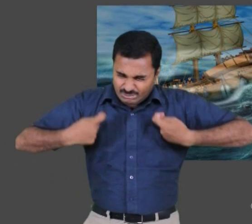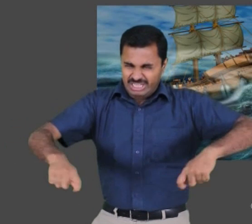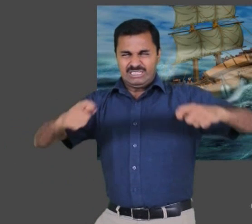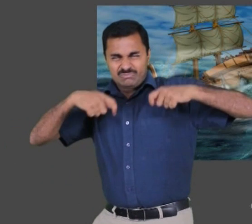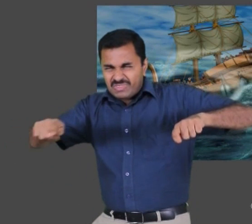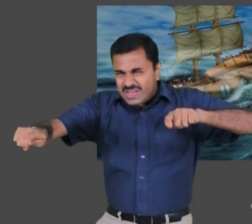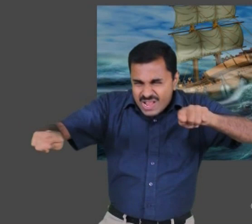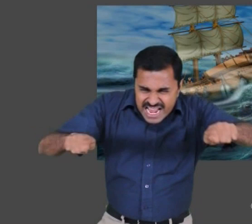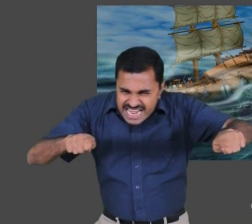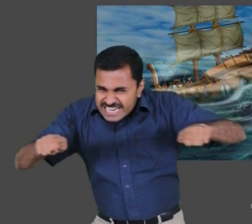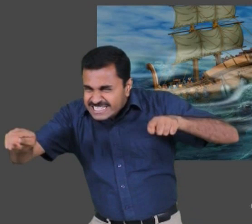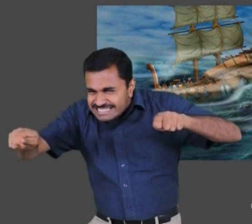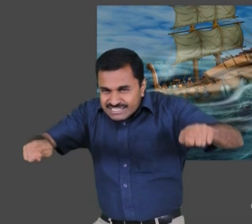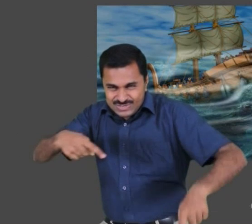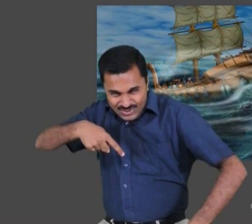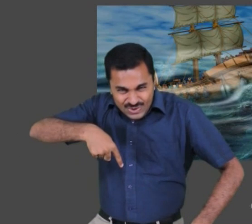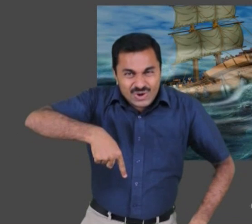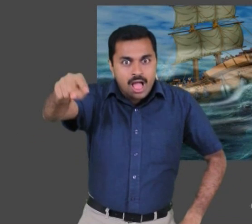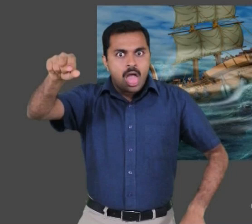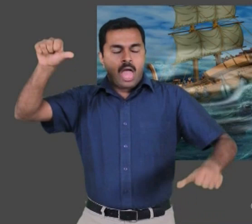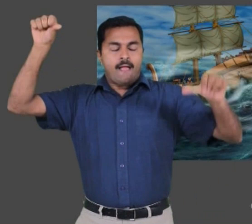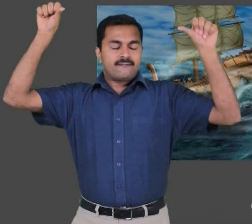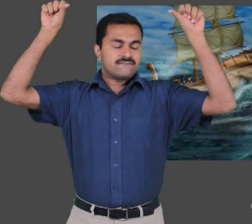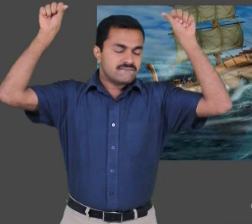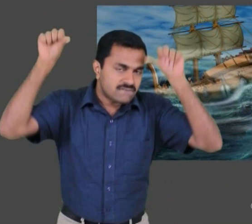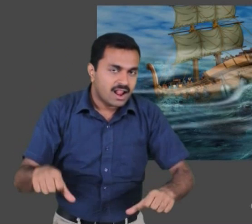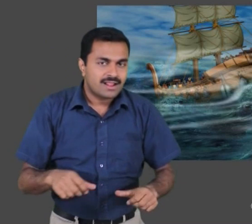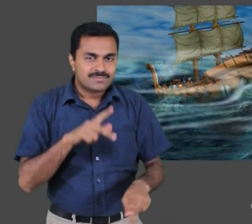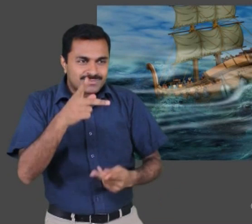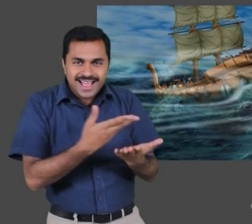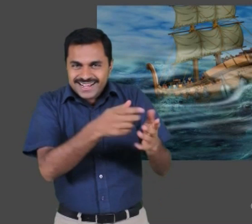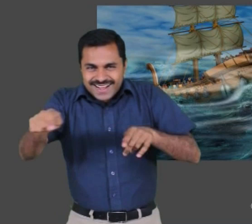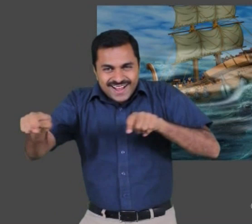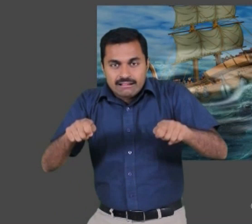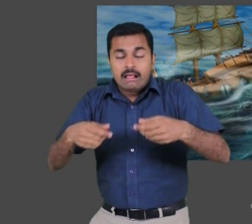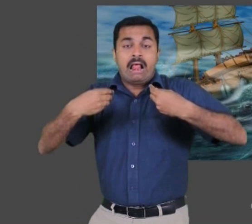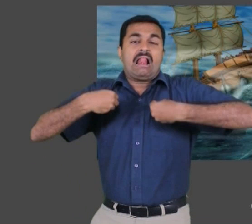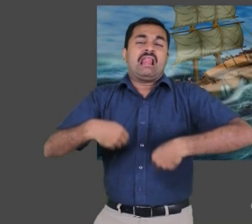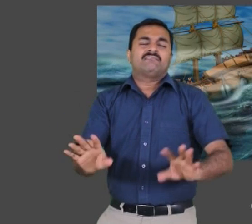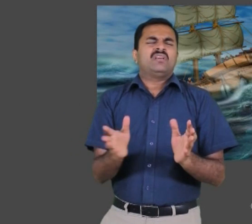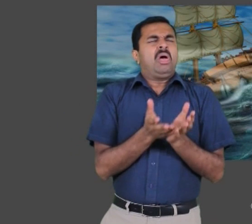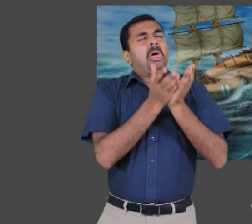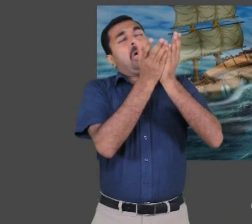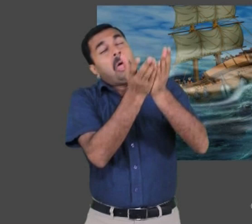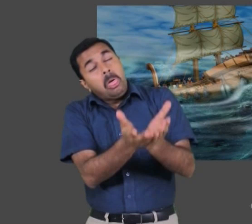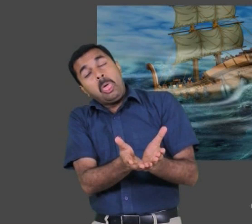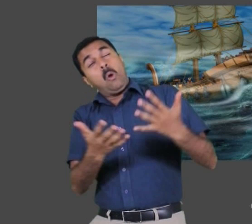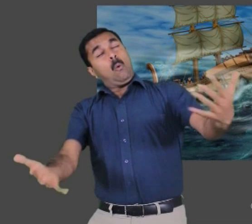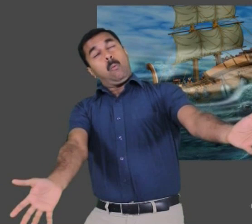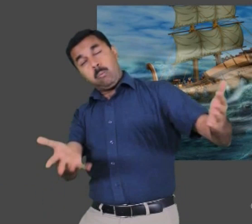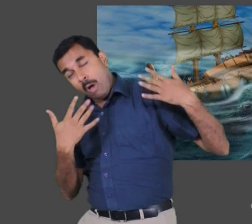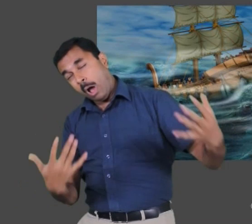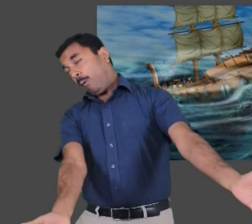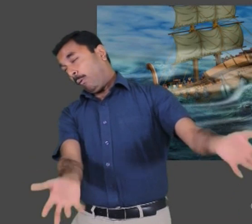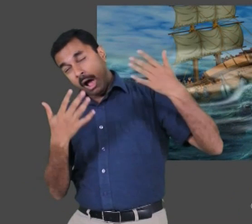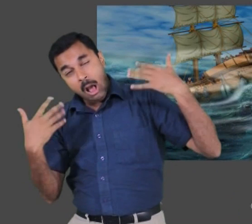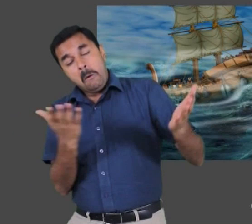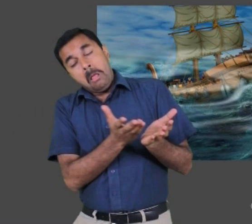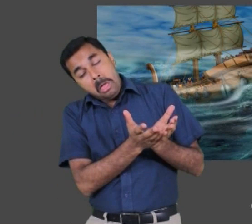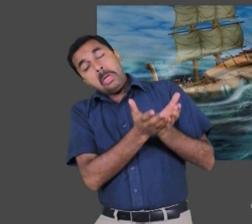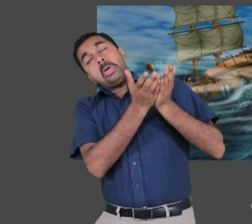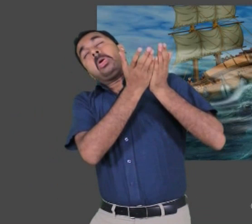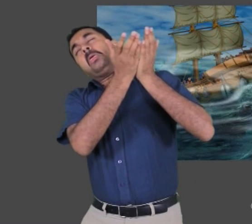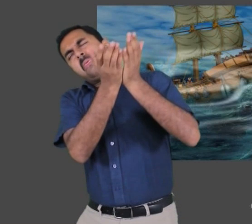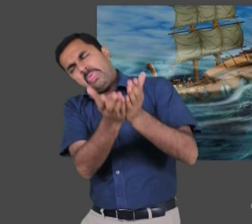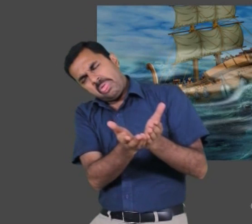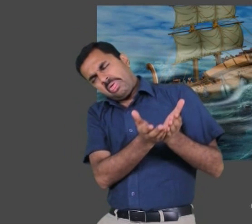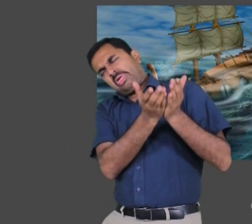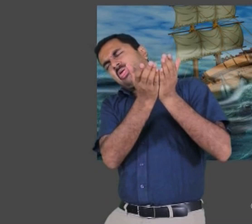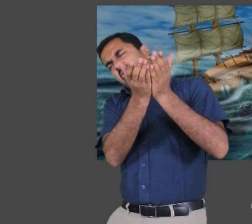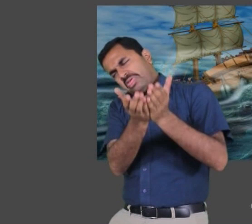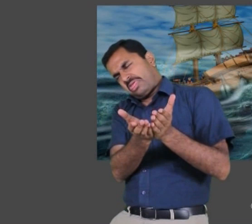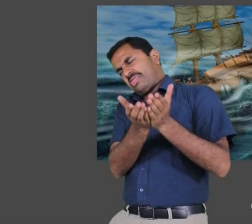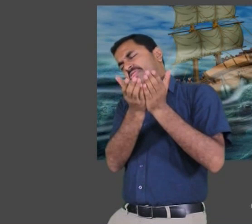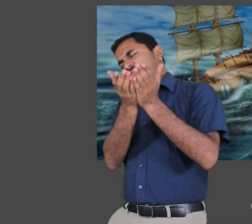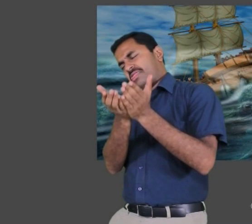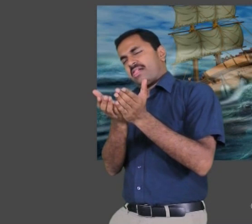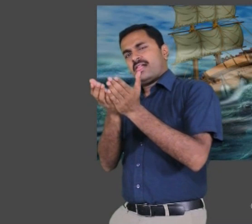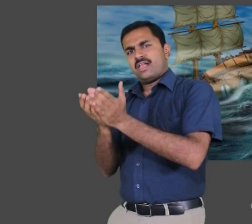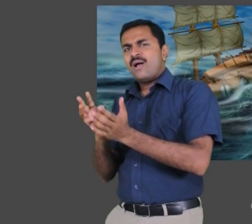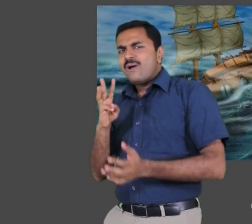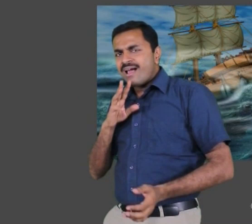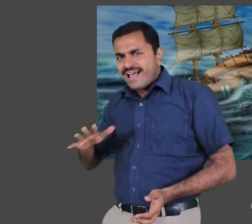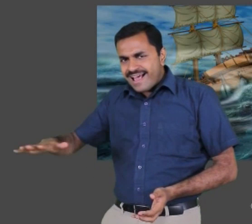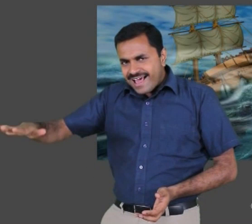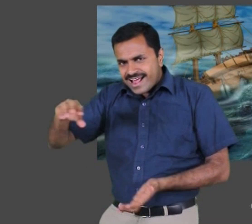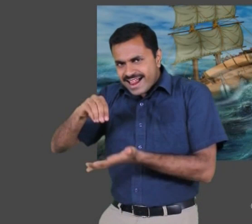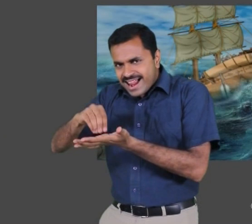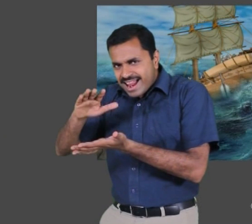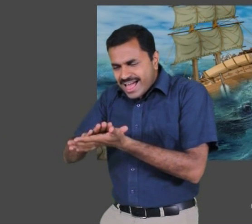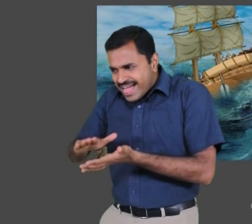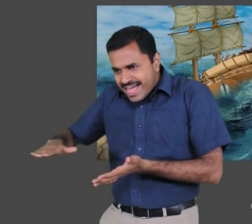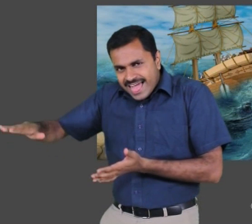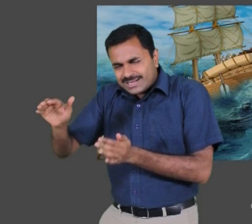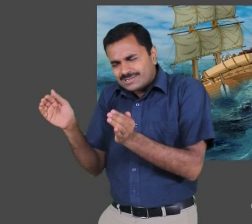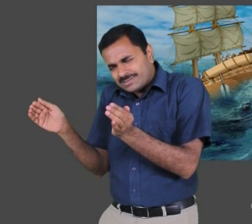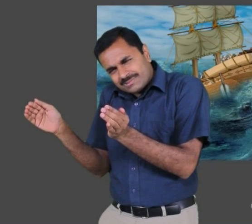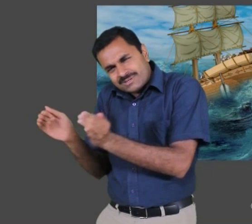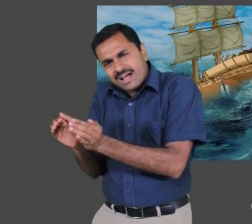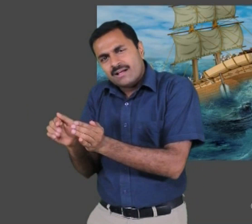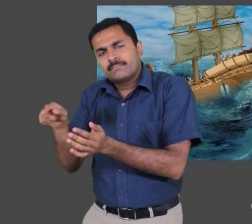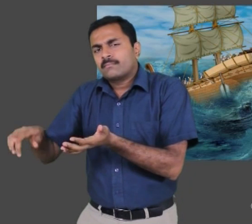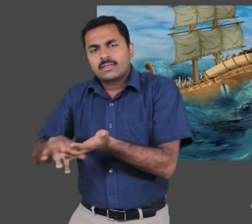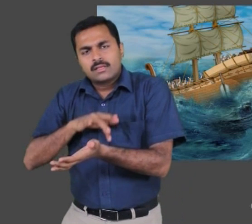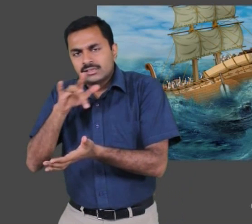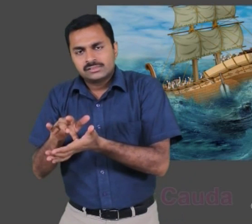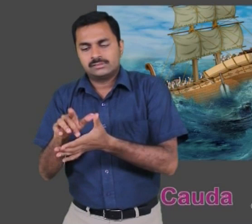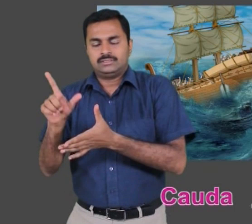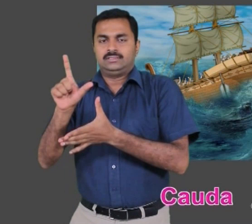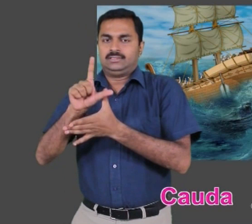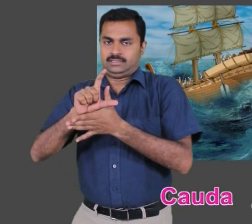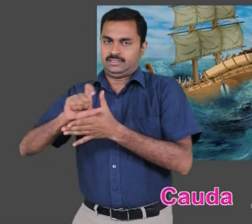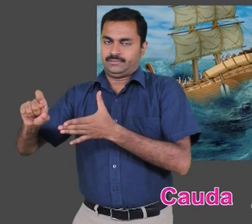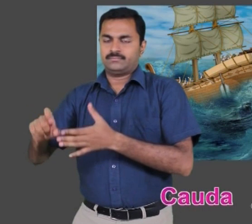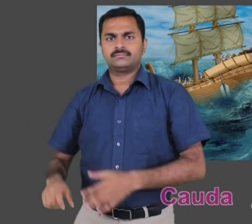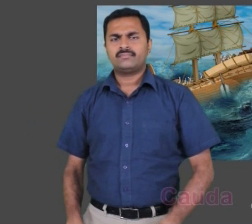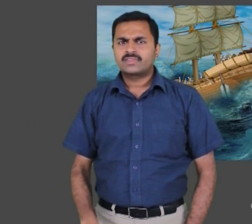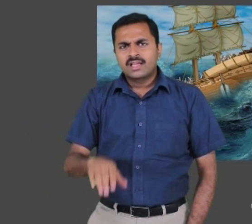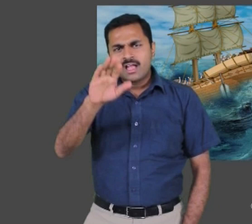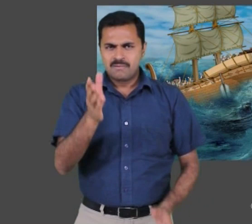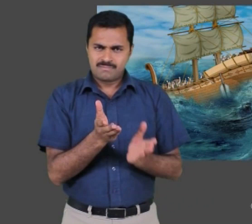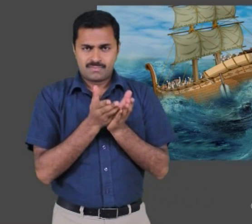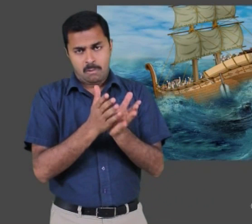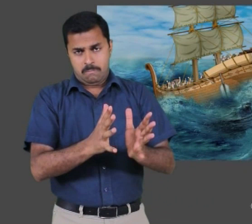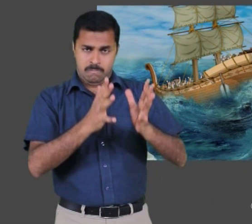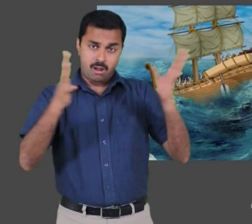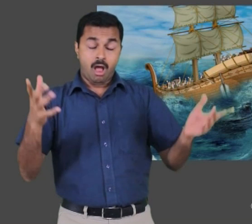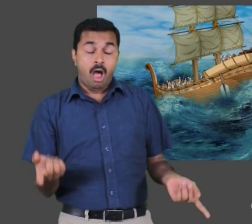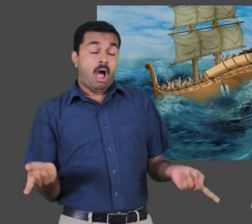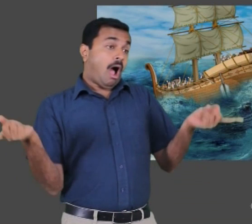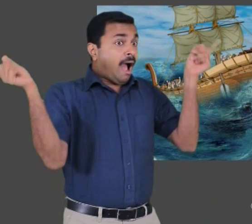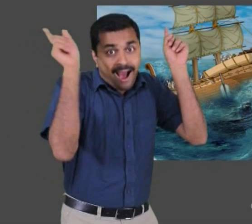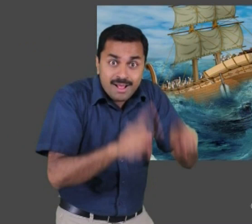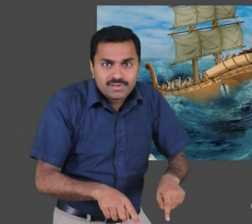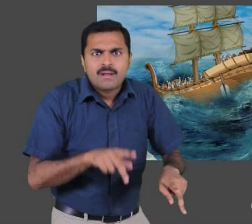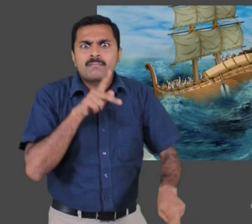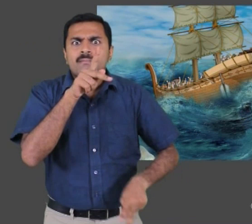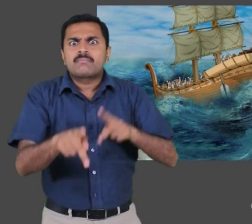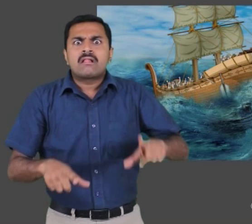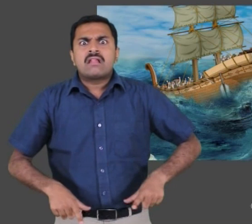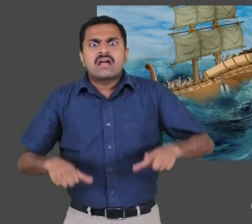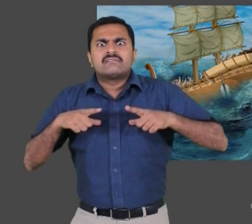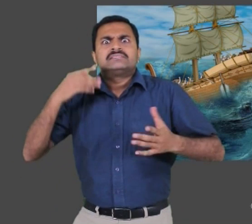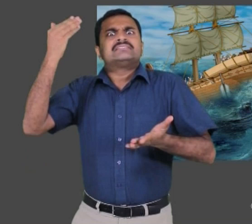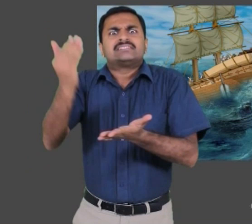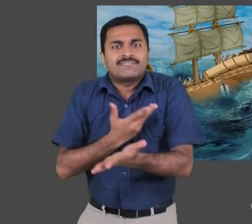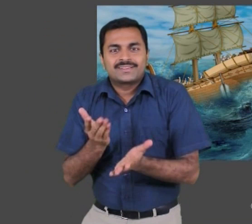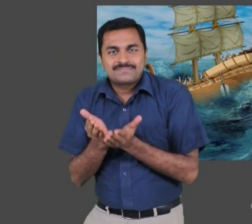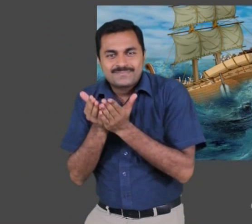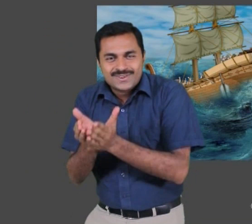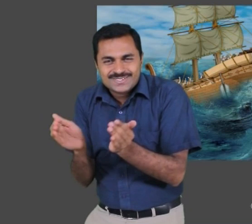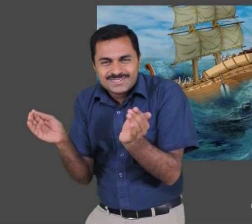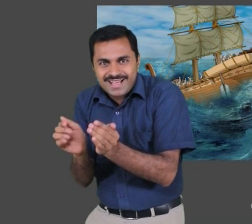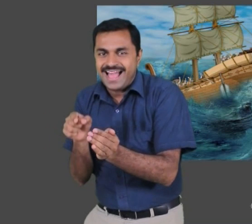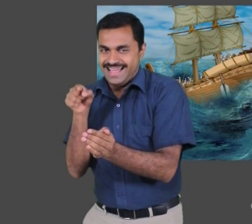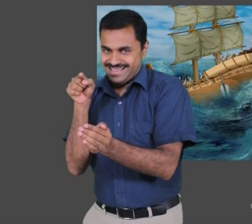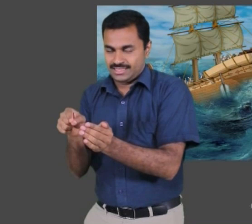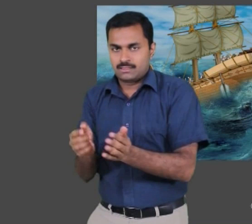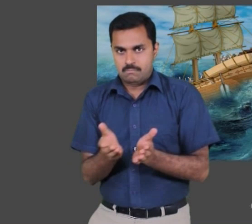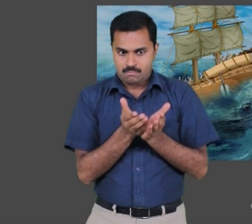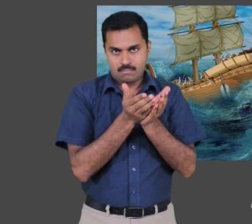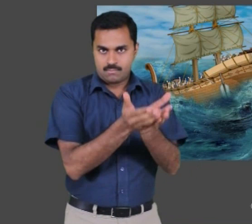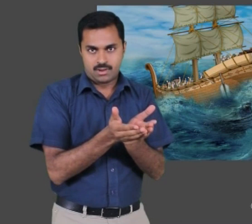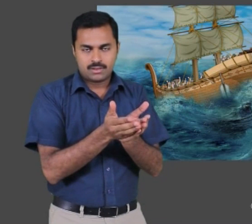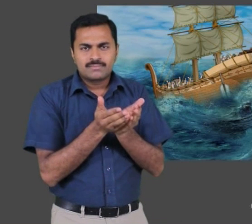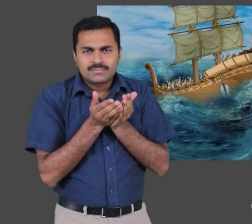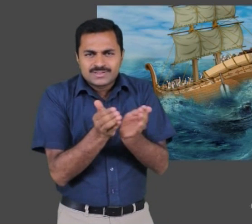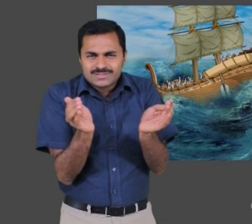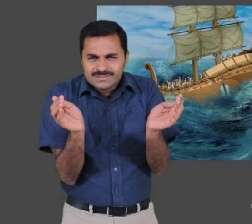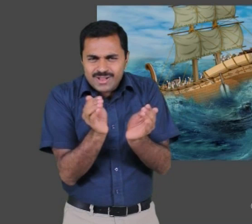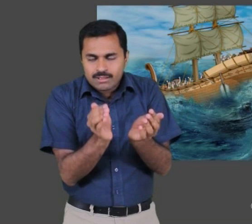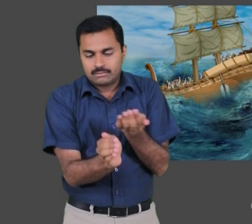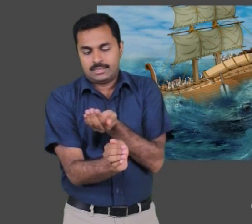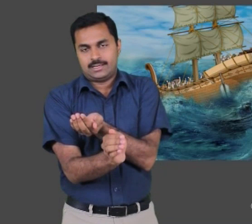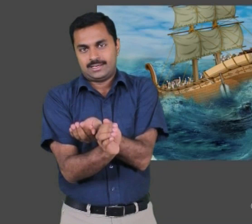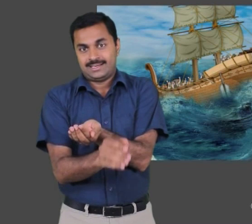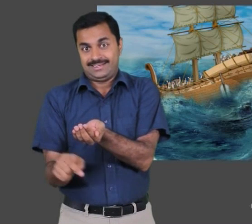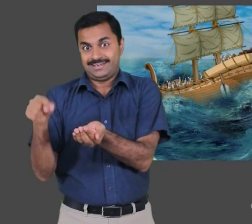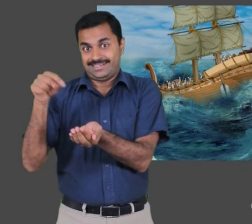Unable to head into the wind, the ship was caught up. So we gave way and let ourselves be driven along.